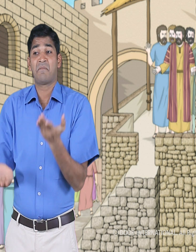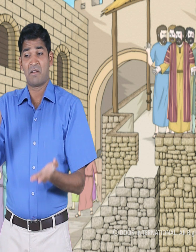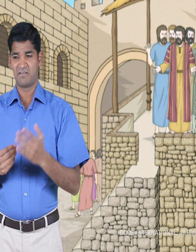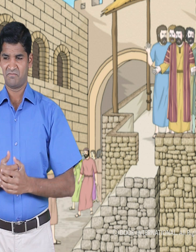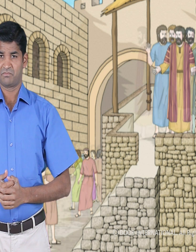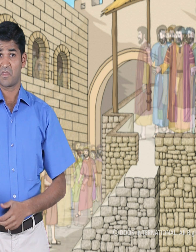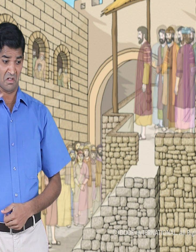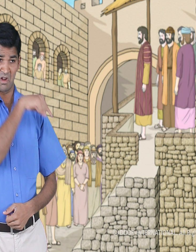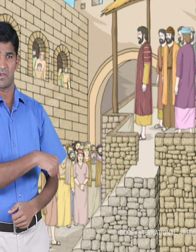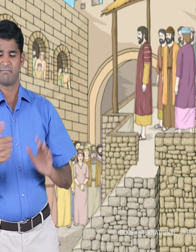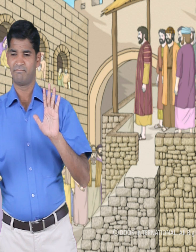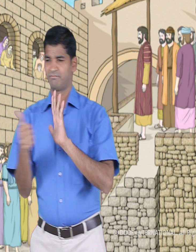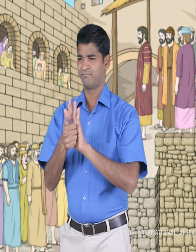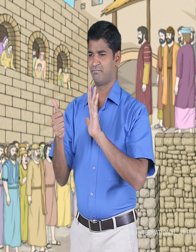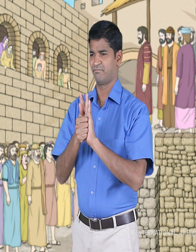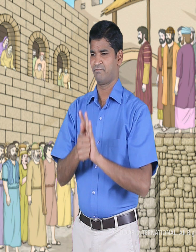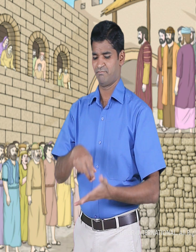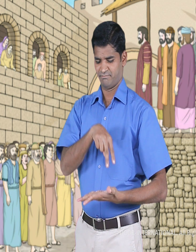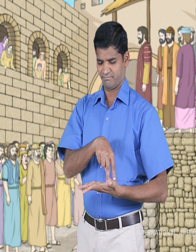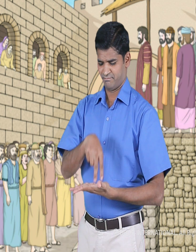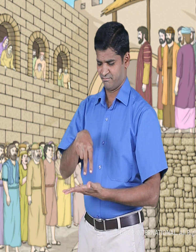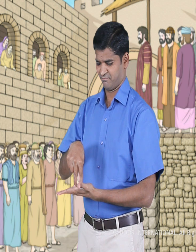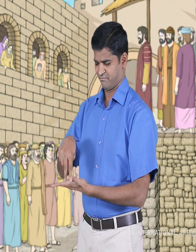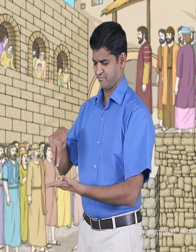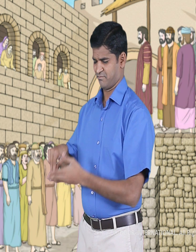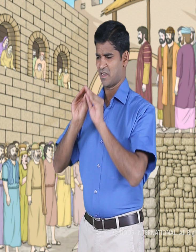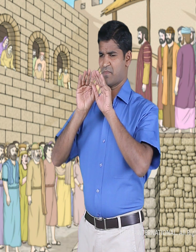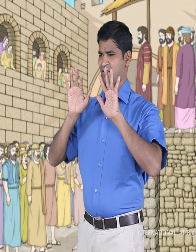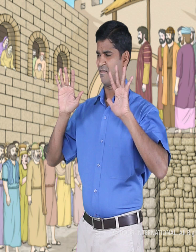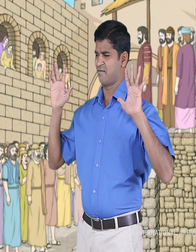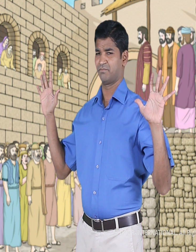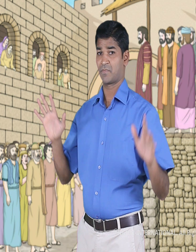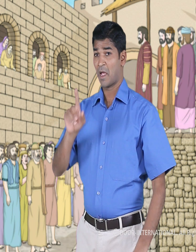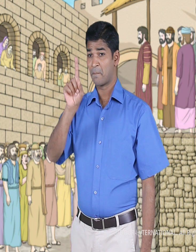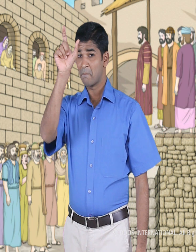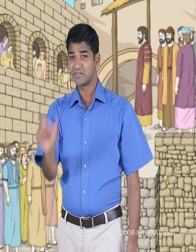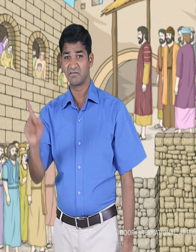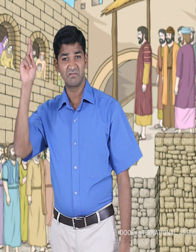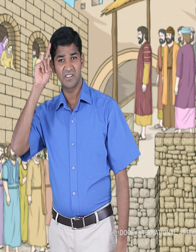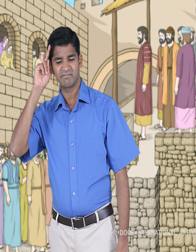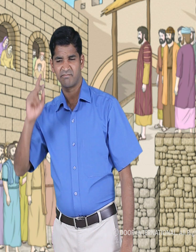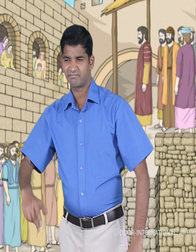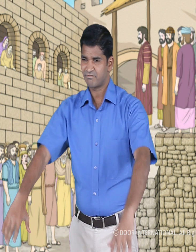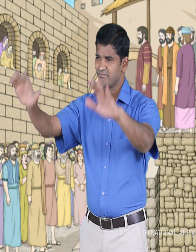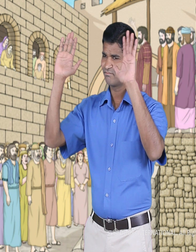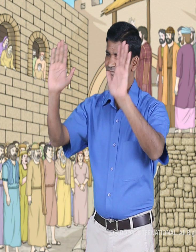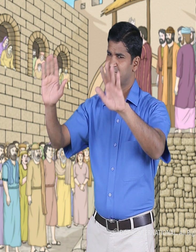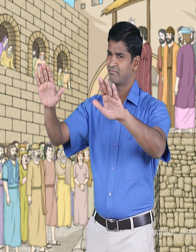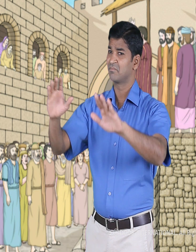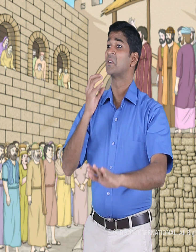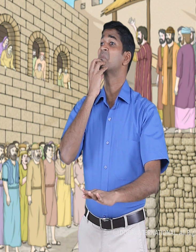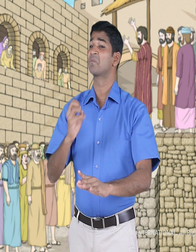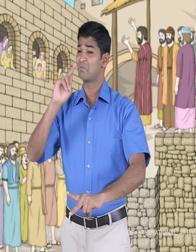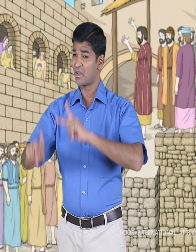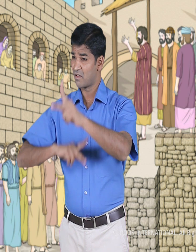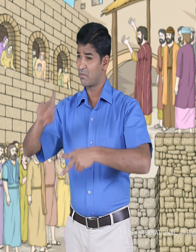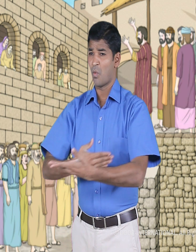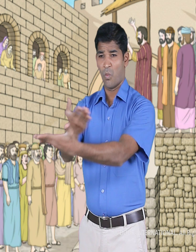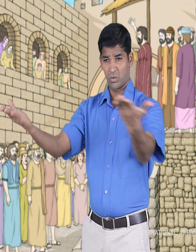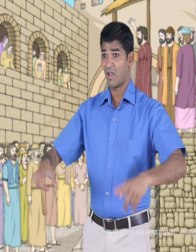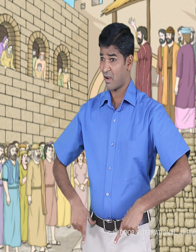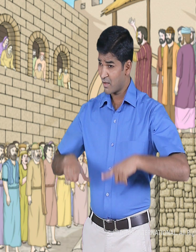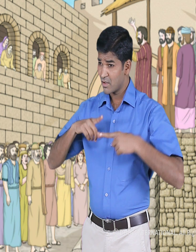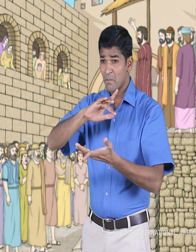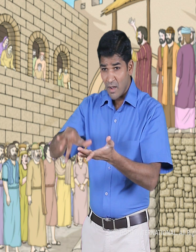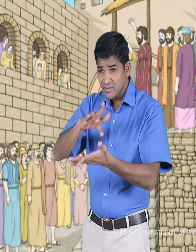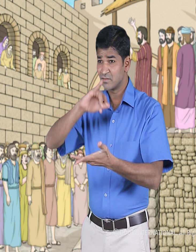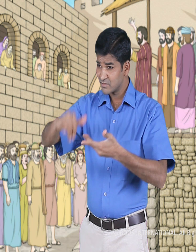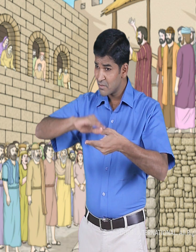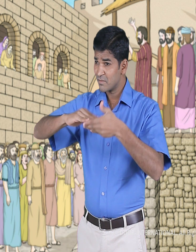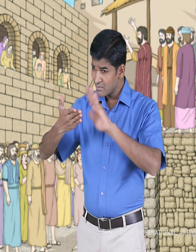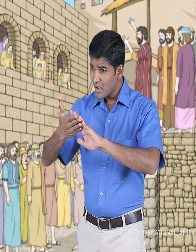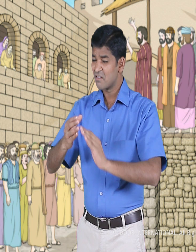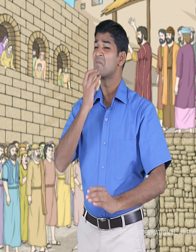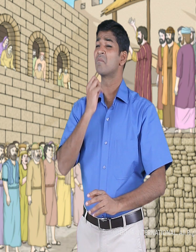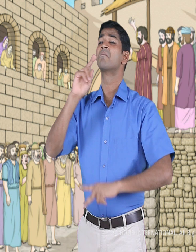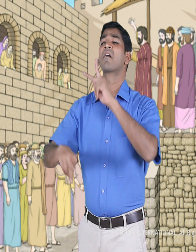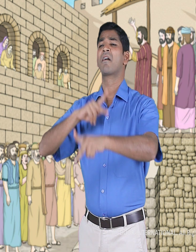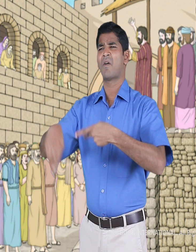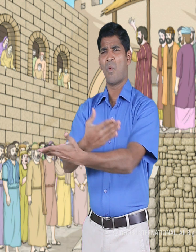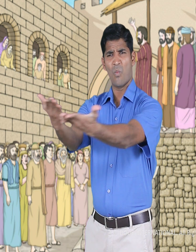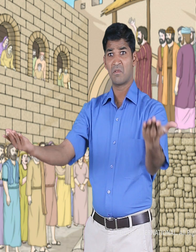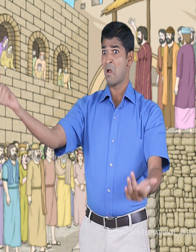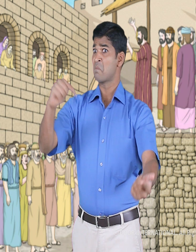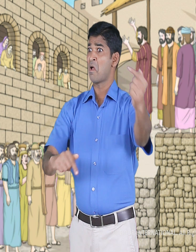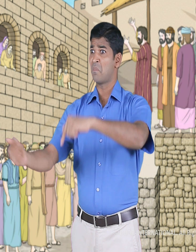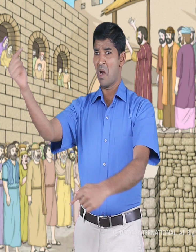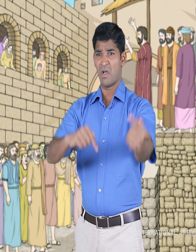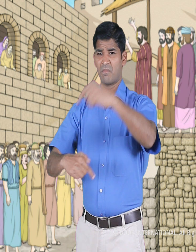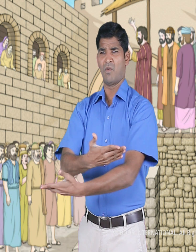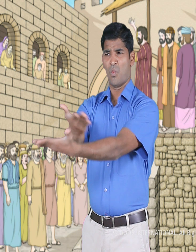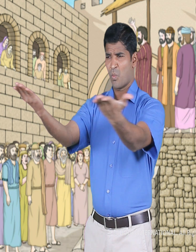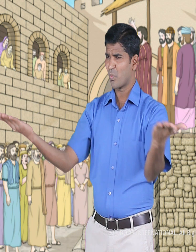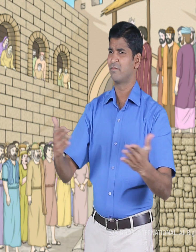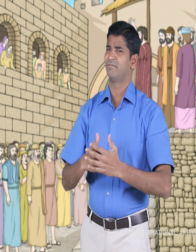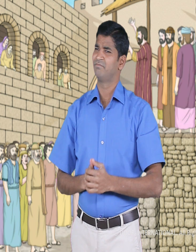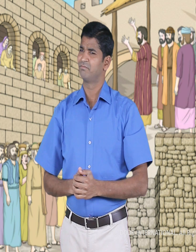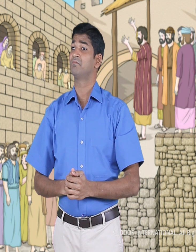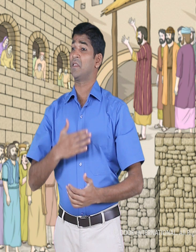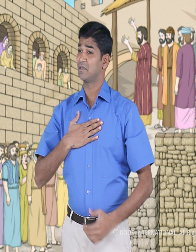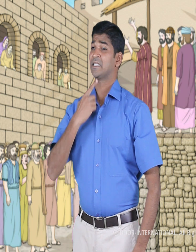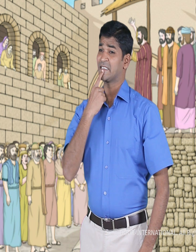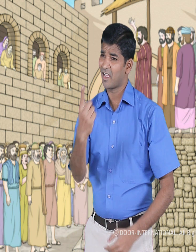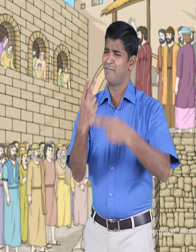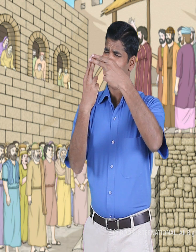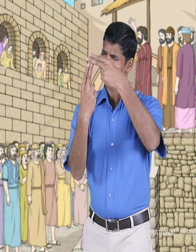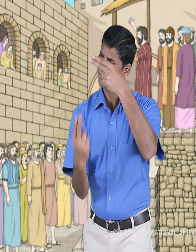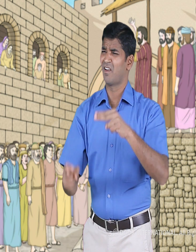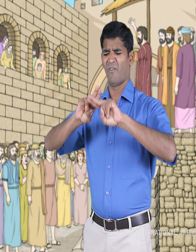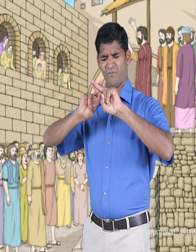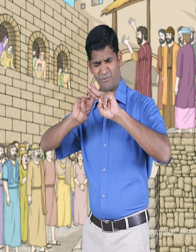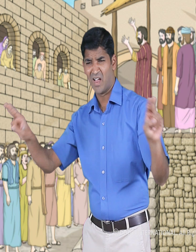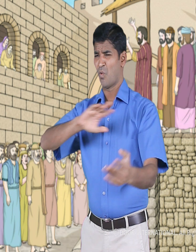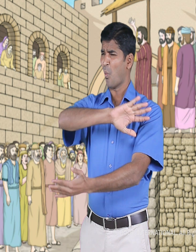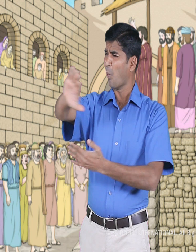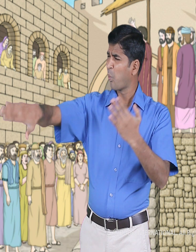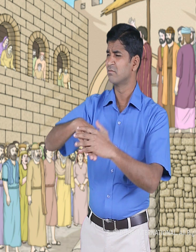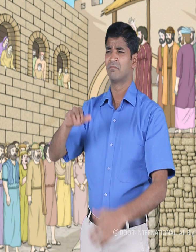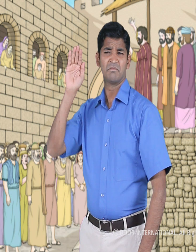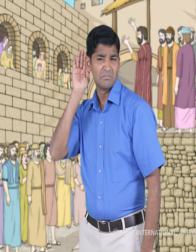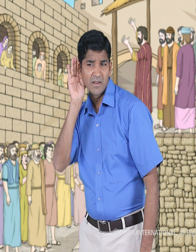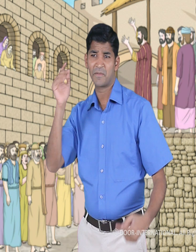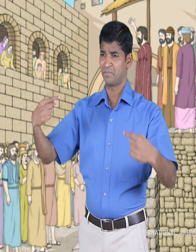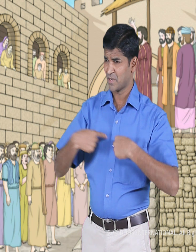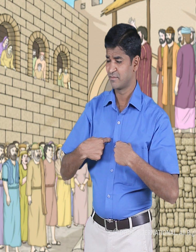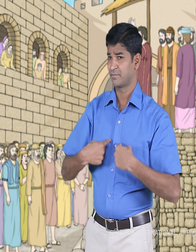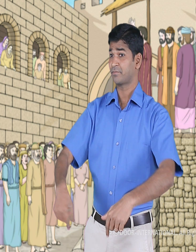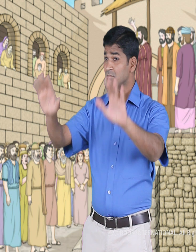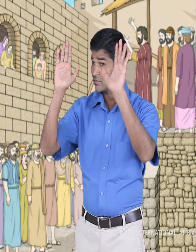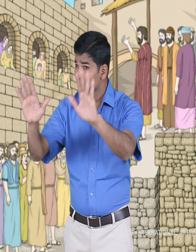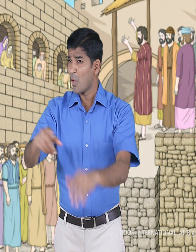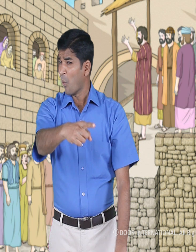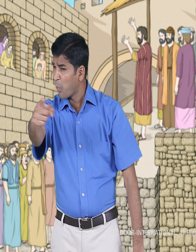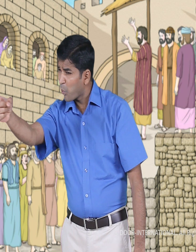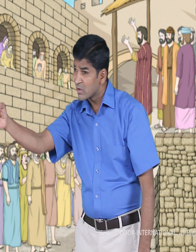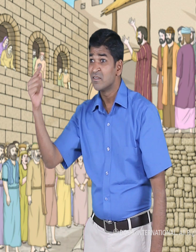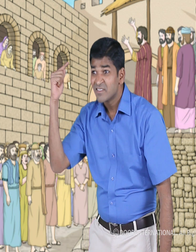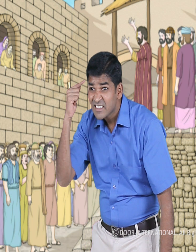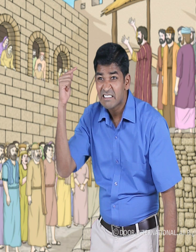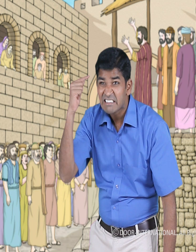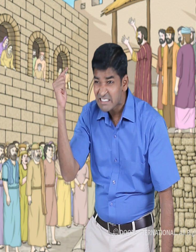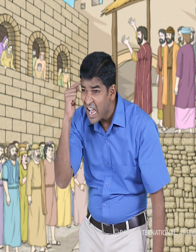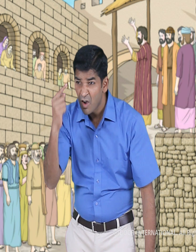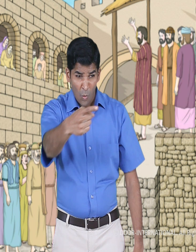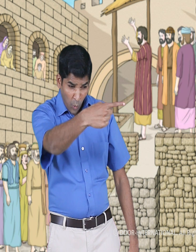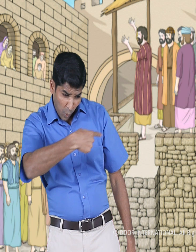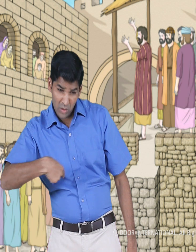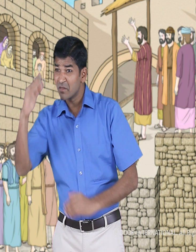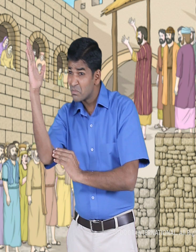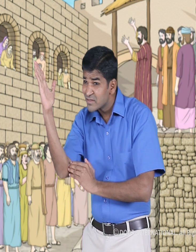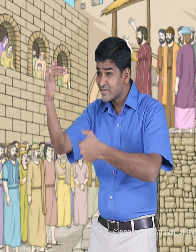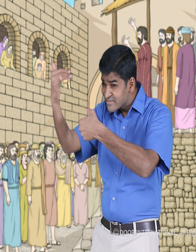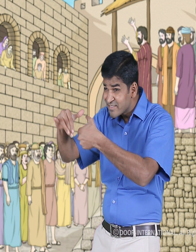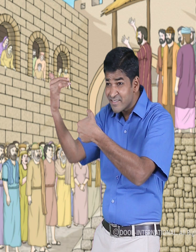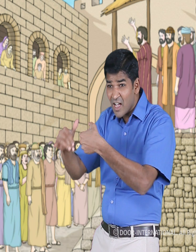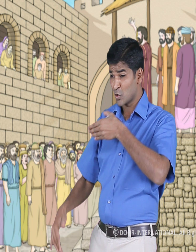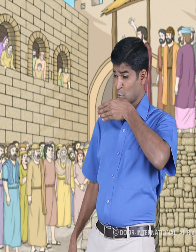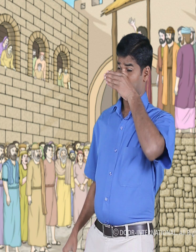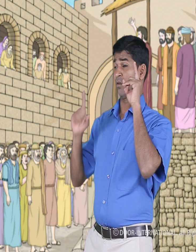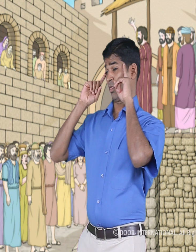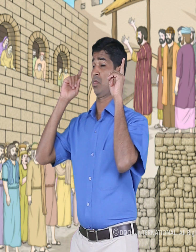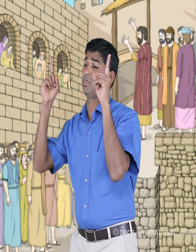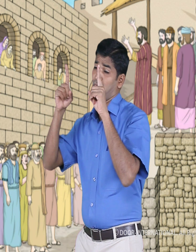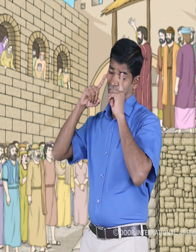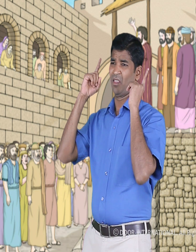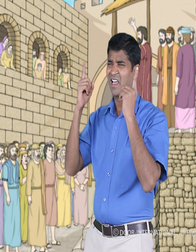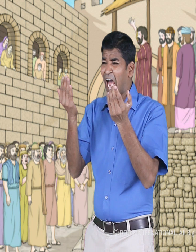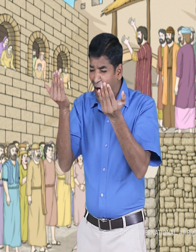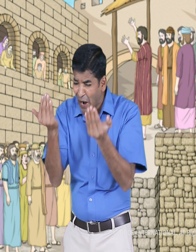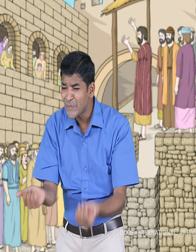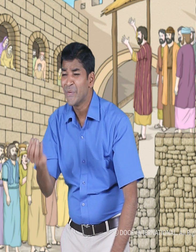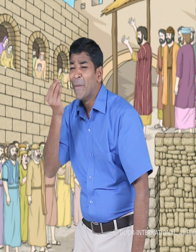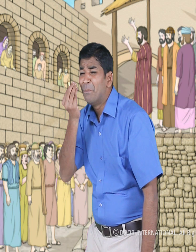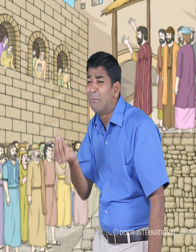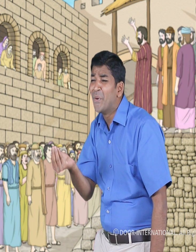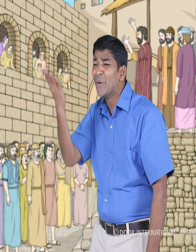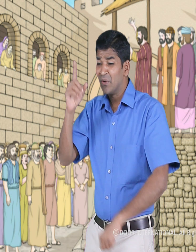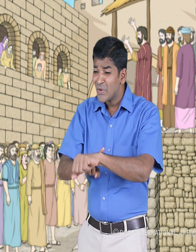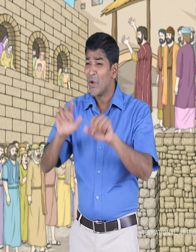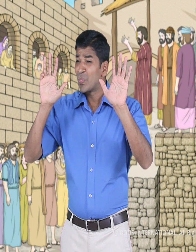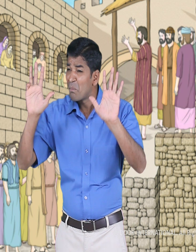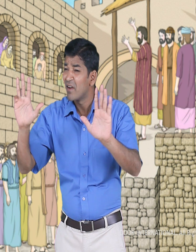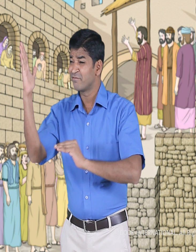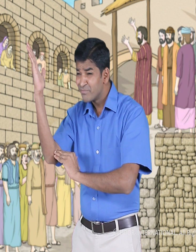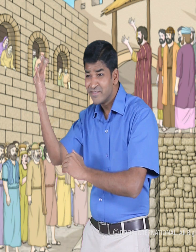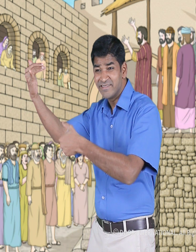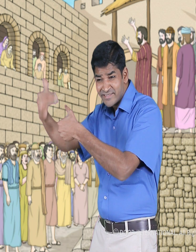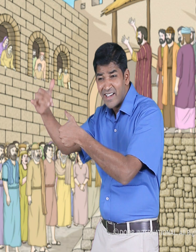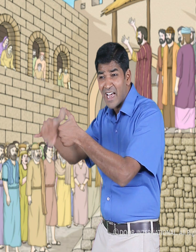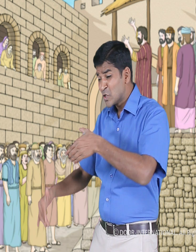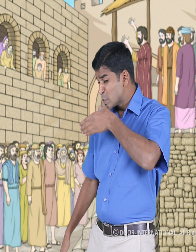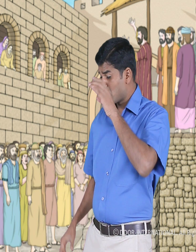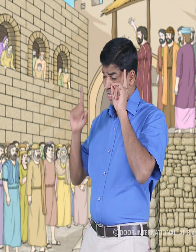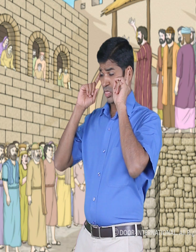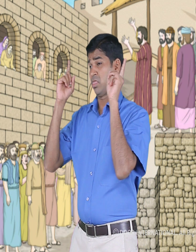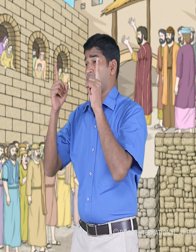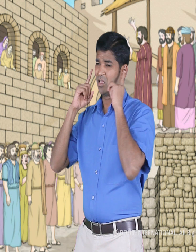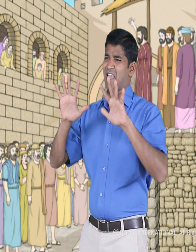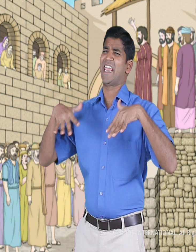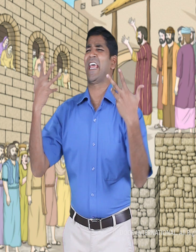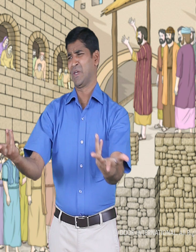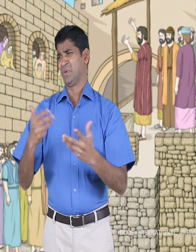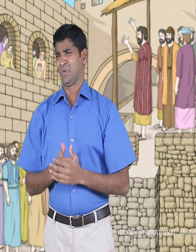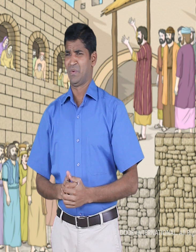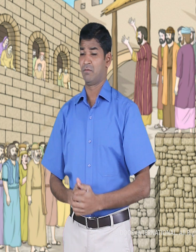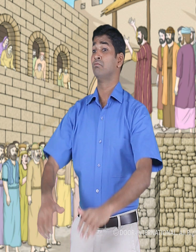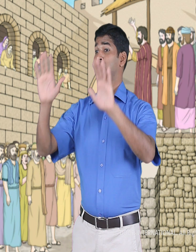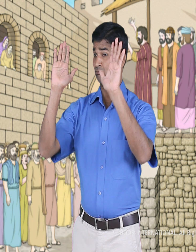Astounded and perplexed, they asked one another, “What does this mean?” But others mocked them and said, “They are drunk on new wine!” Then Peter stood up with the Eleven, lifted up his voice, and addressed the crowd: “Men of Judea and all who dwell in Jerusalem, let this be known to you, and listen carefully to my words.